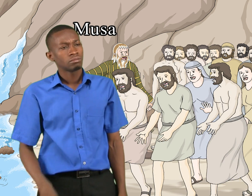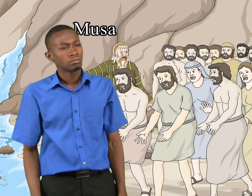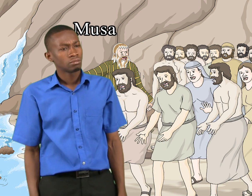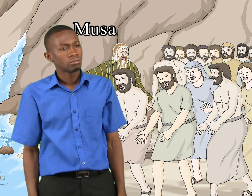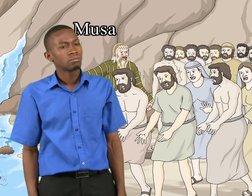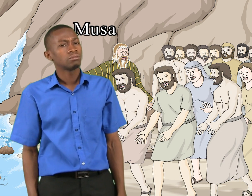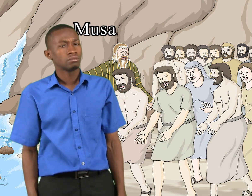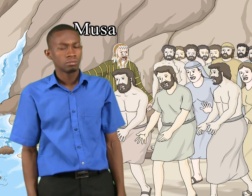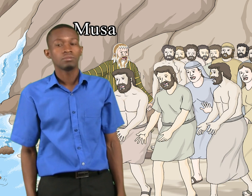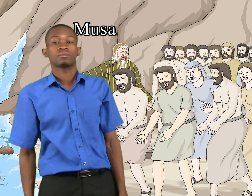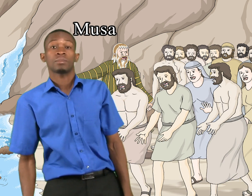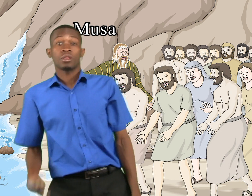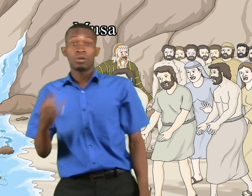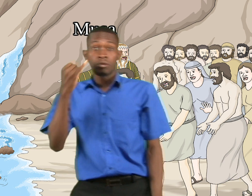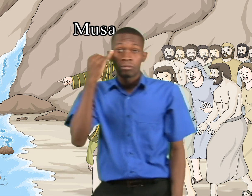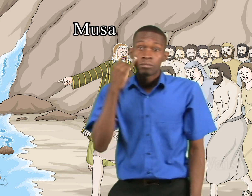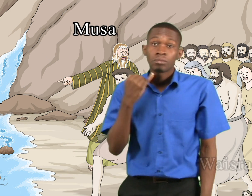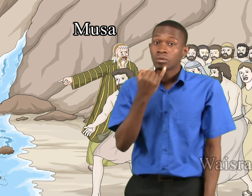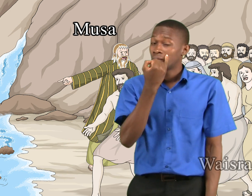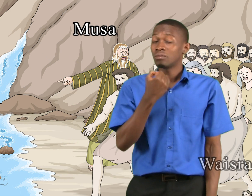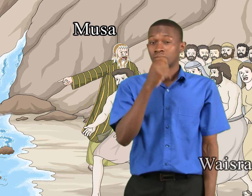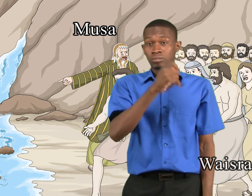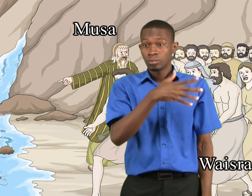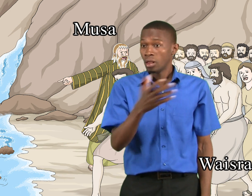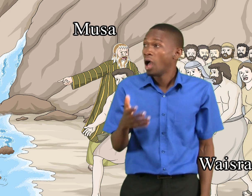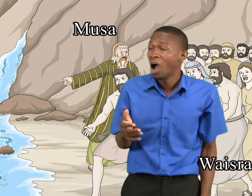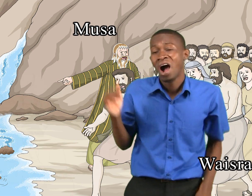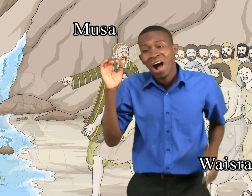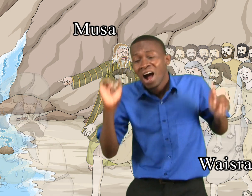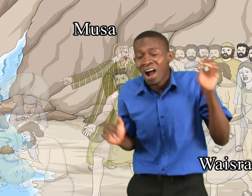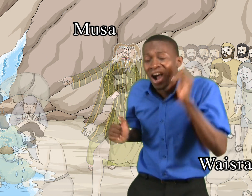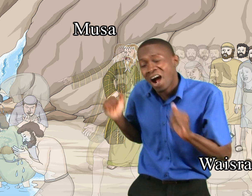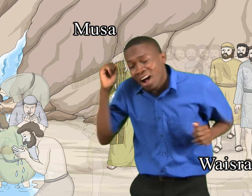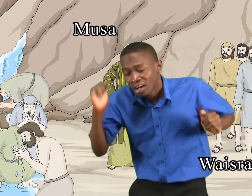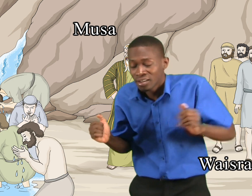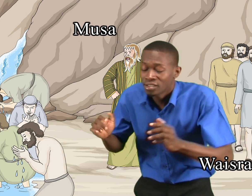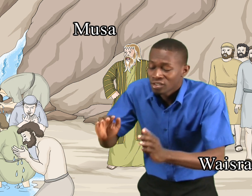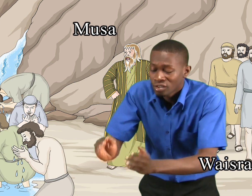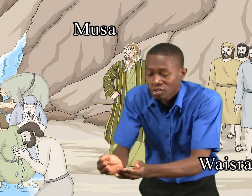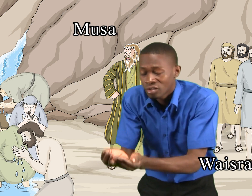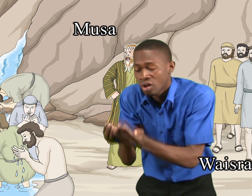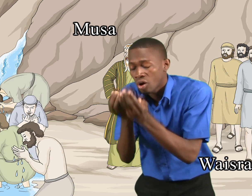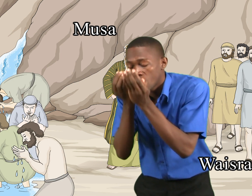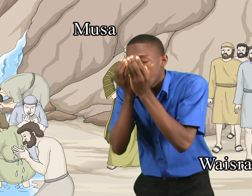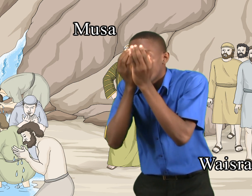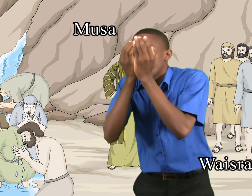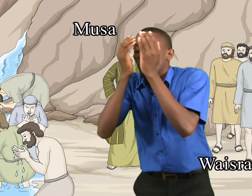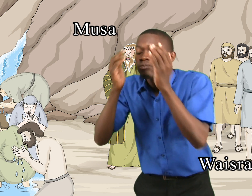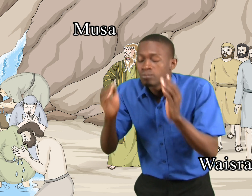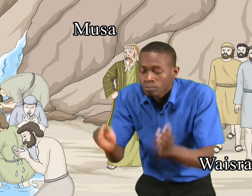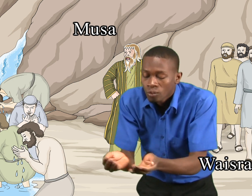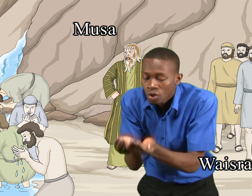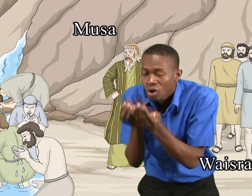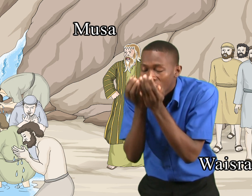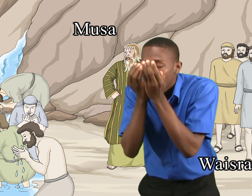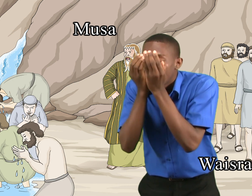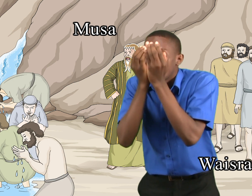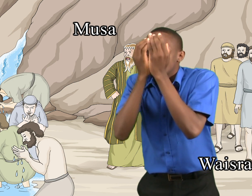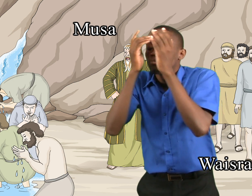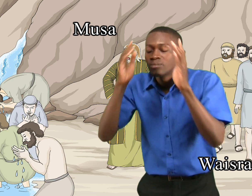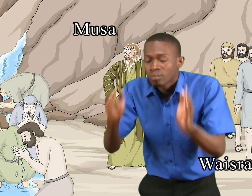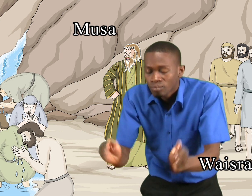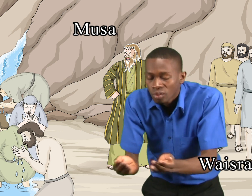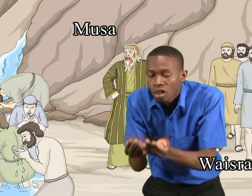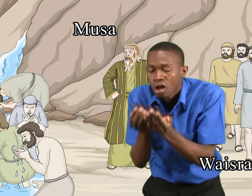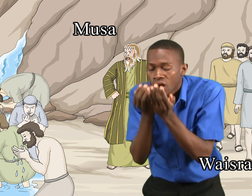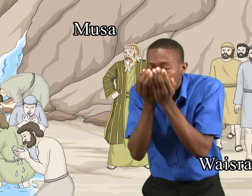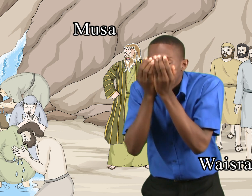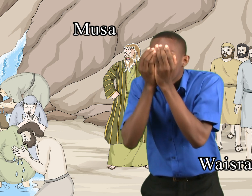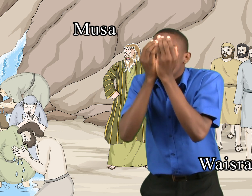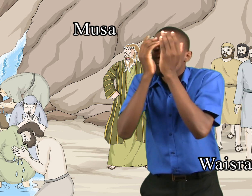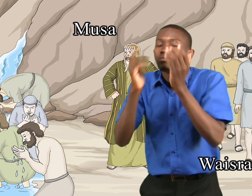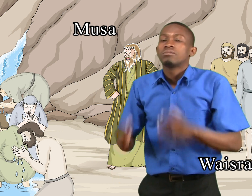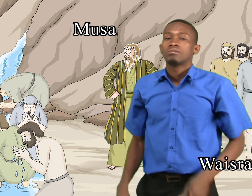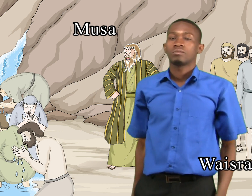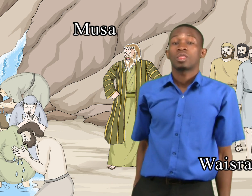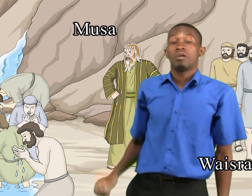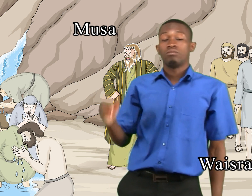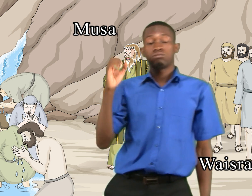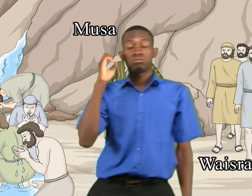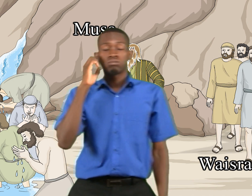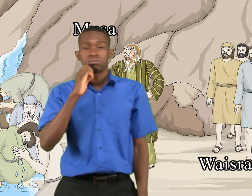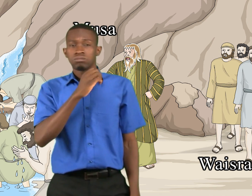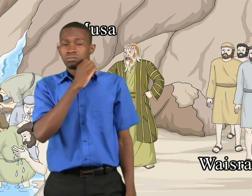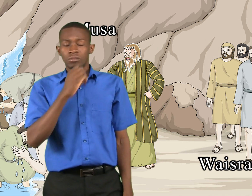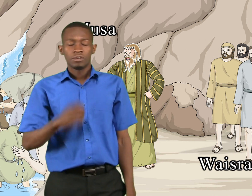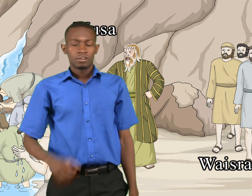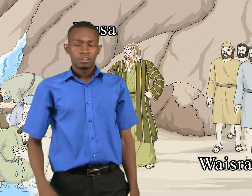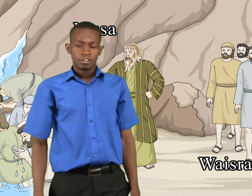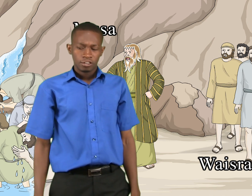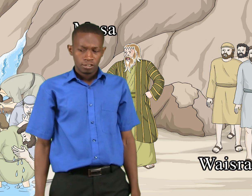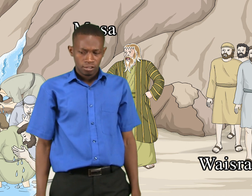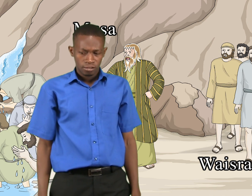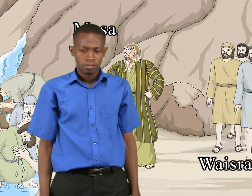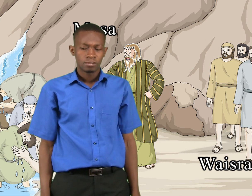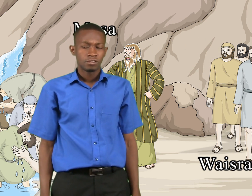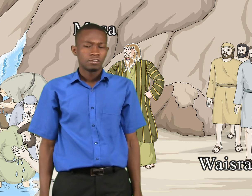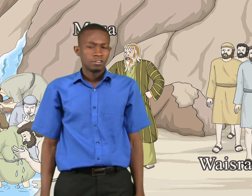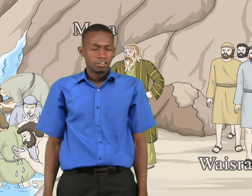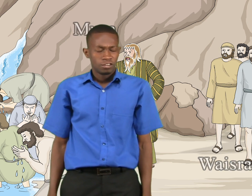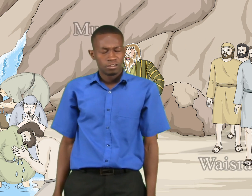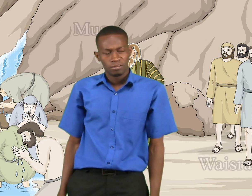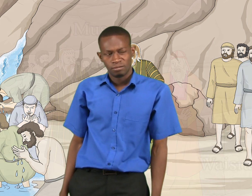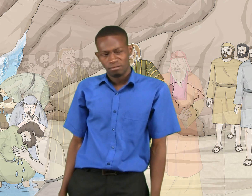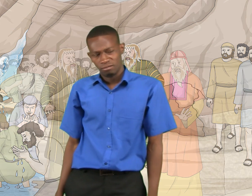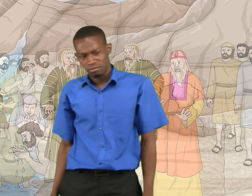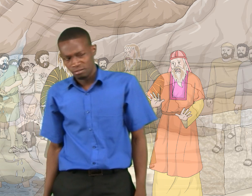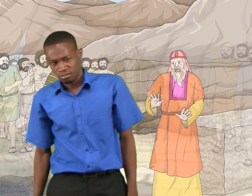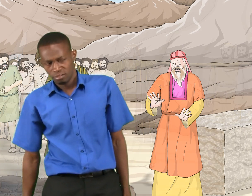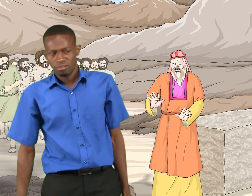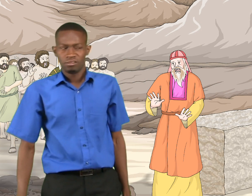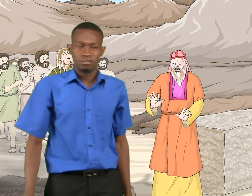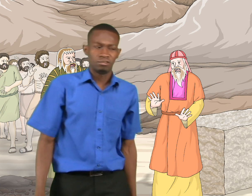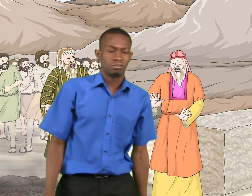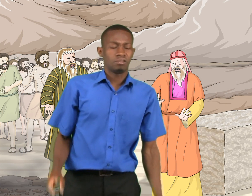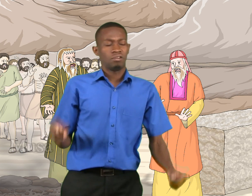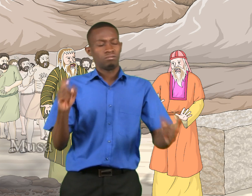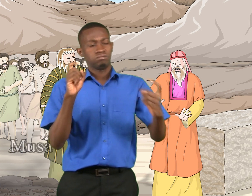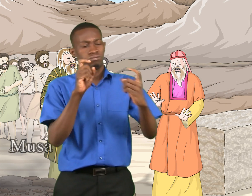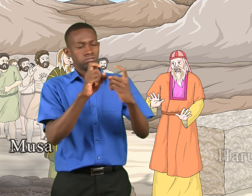Then he forced the Israelites to drink it.